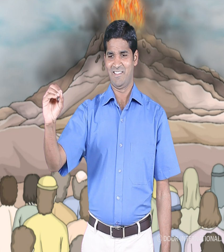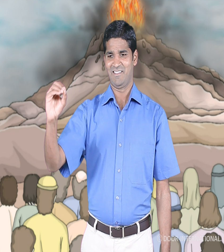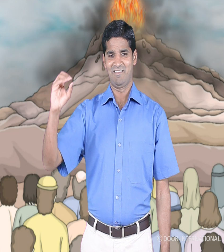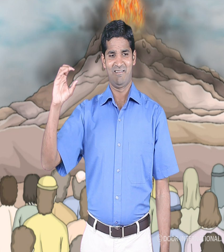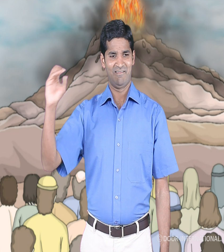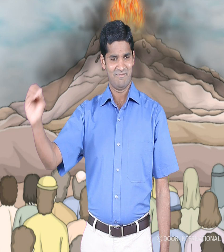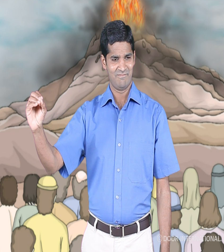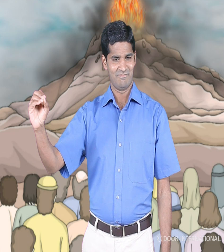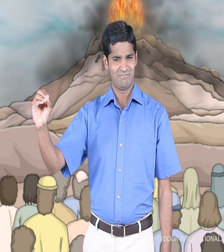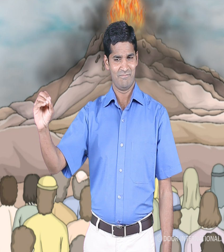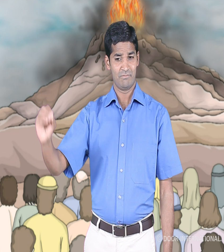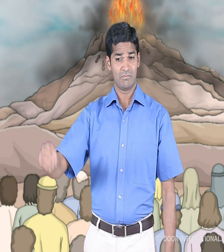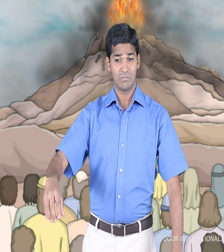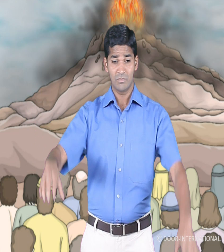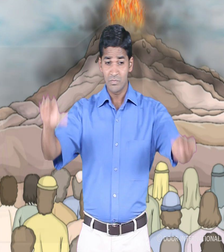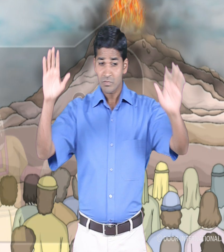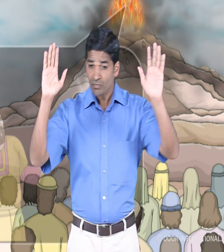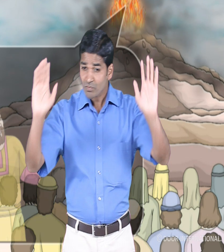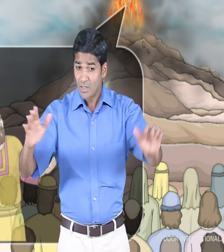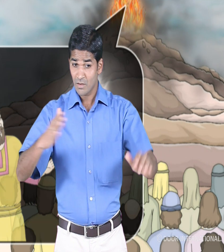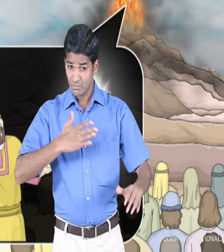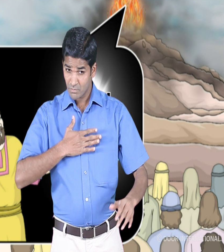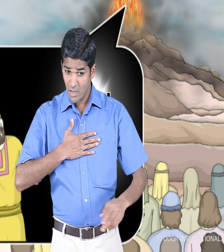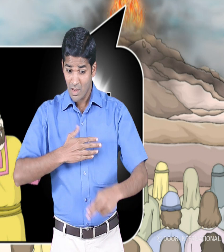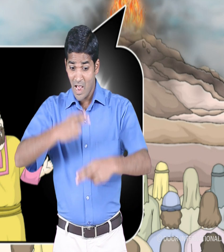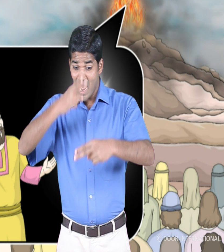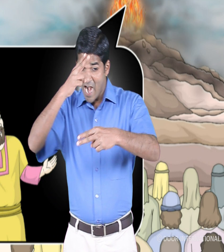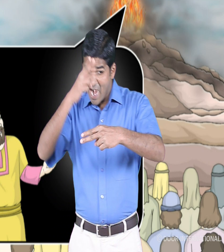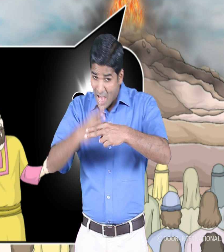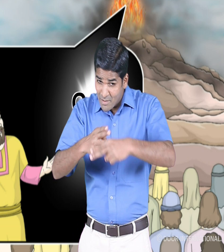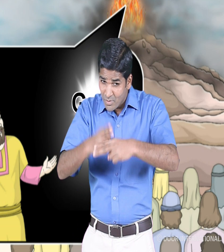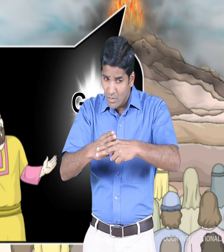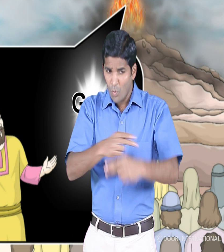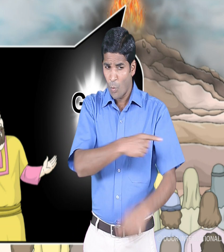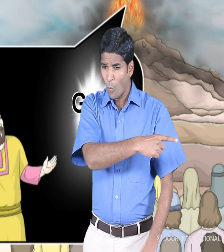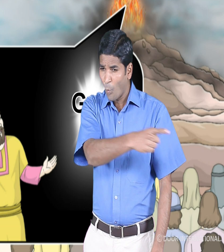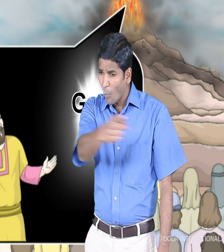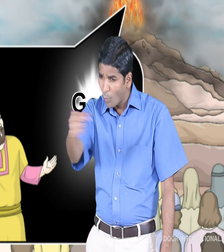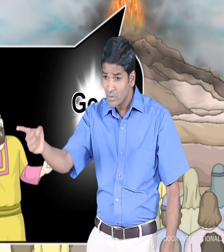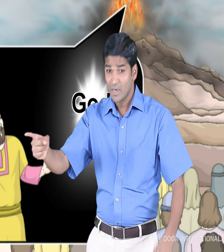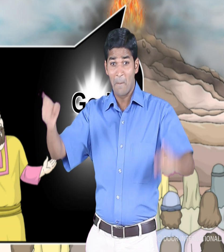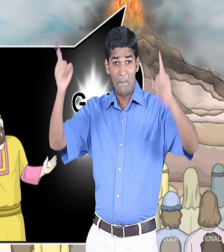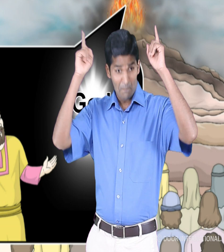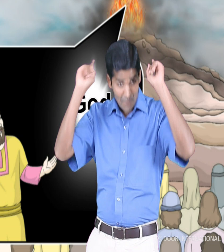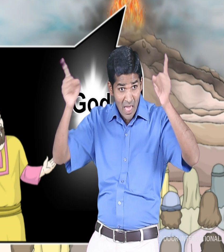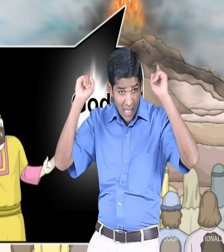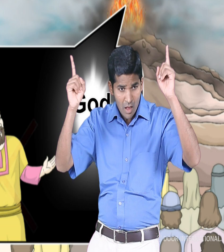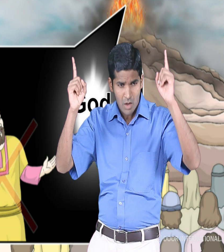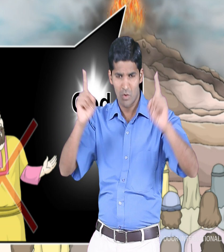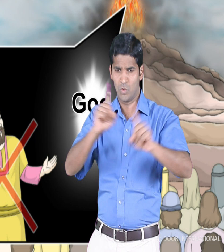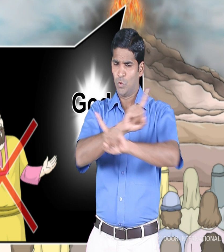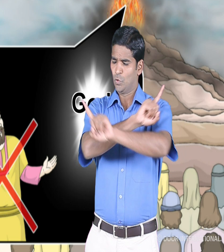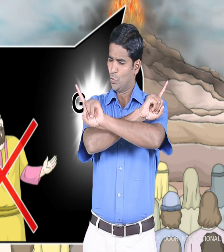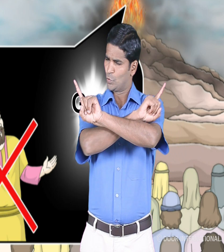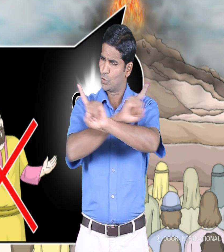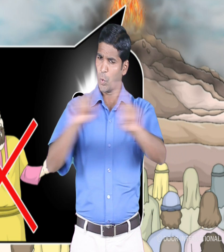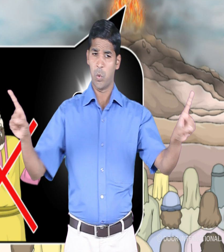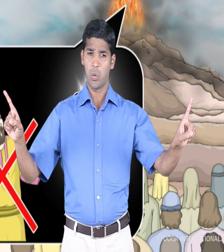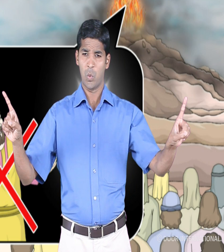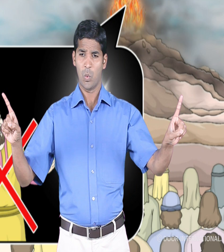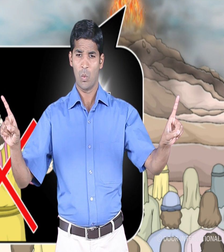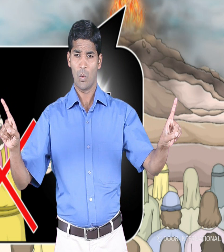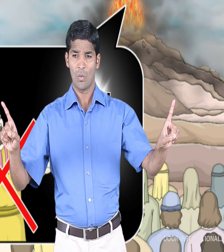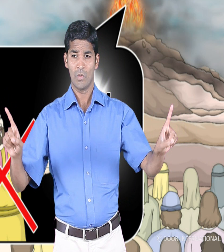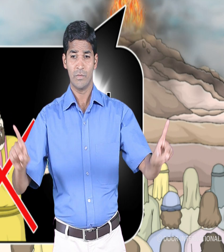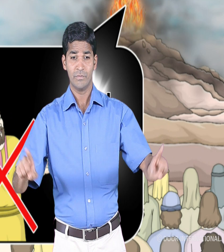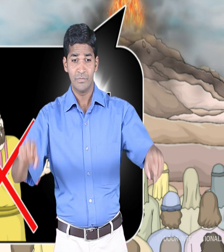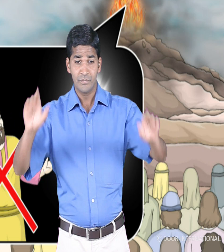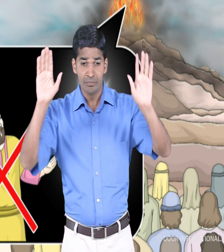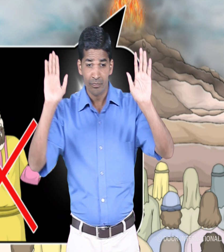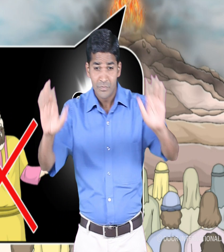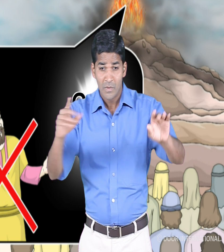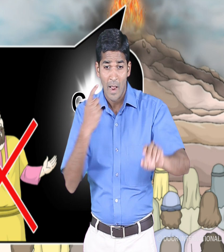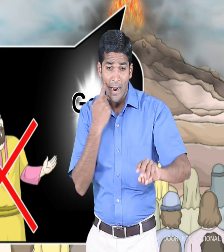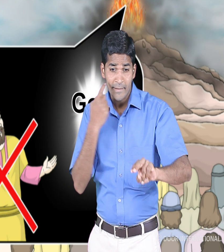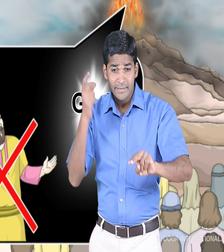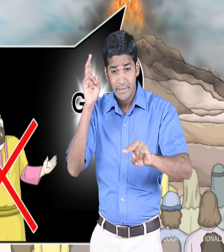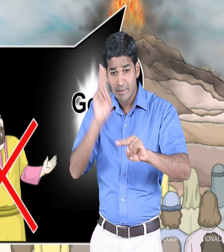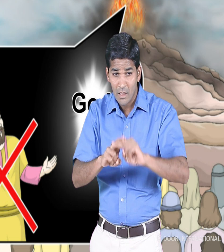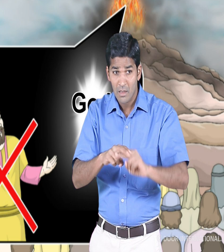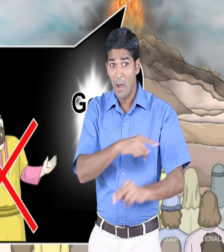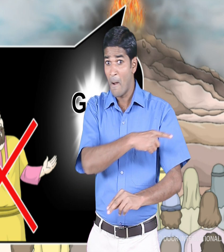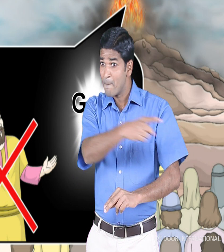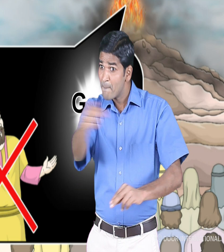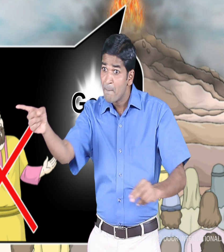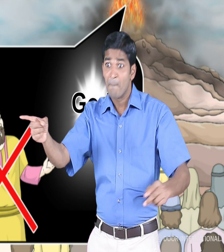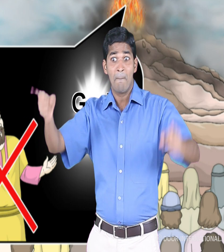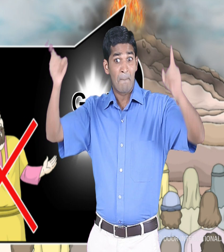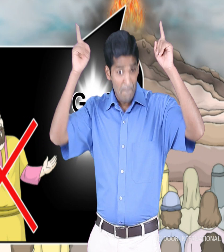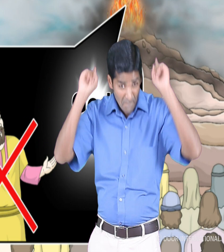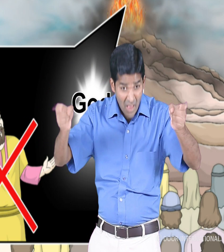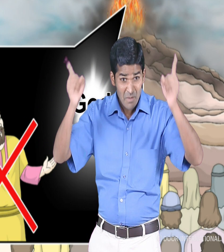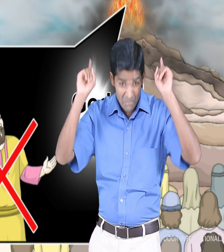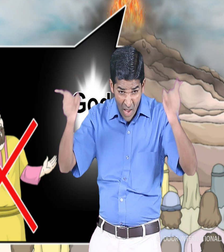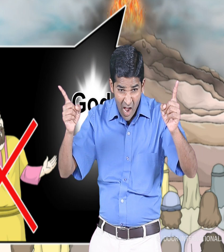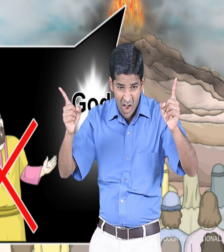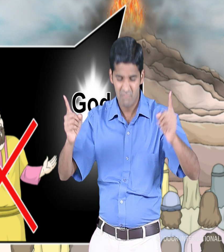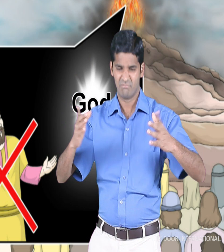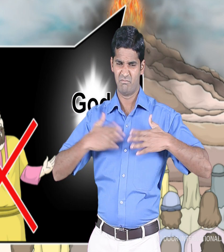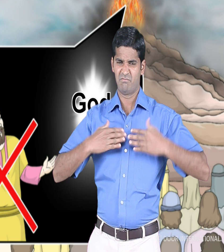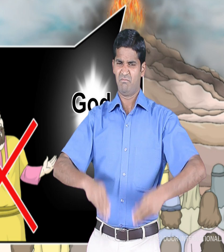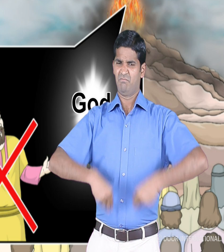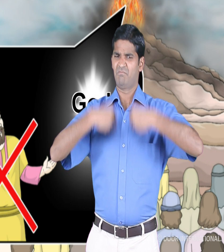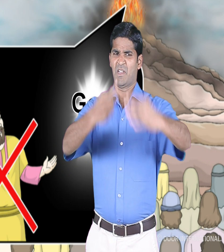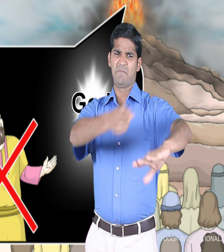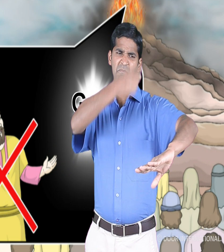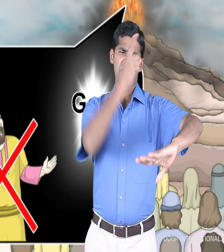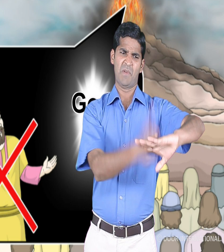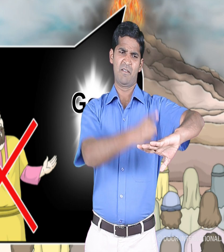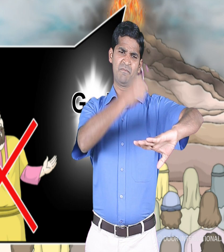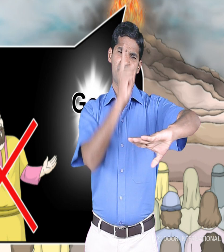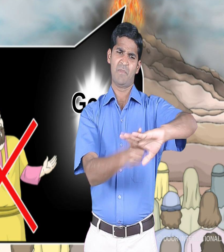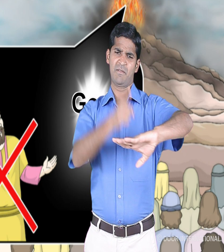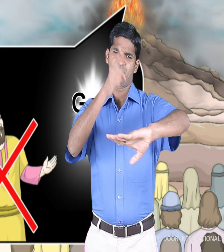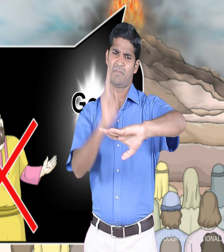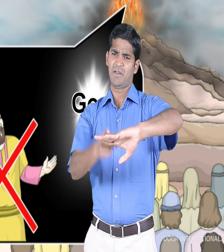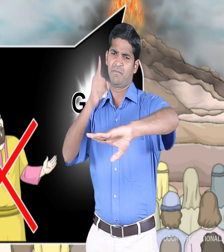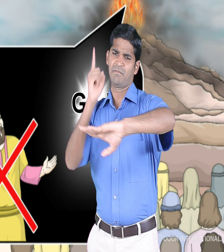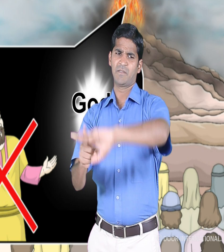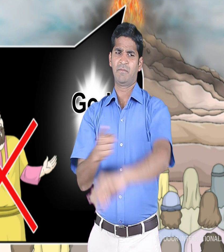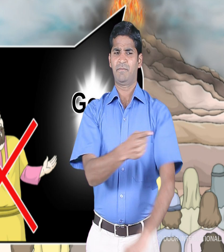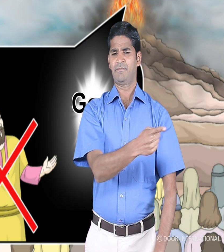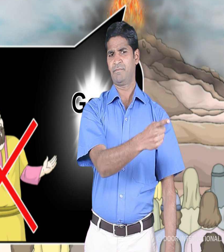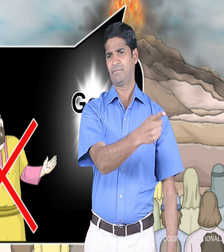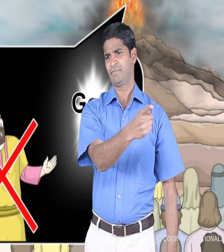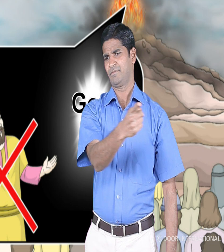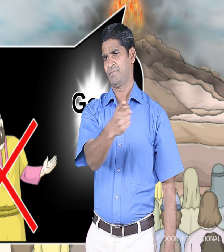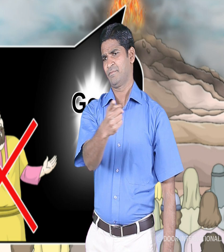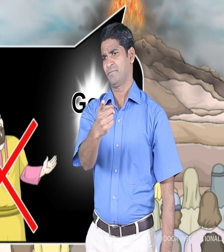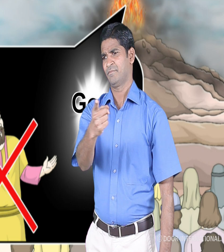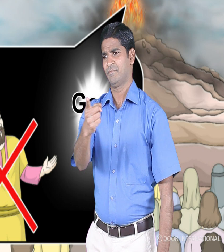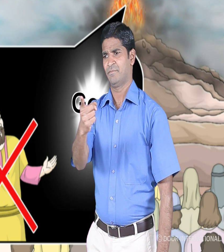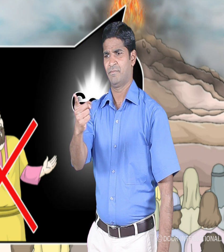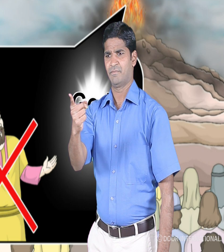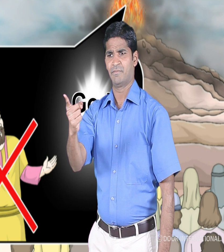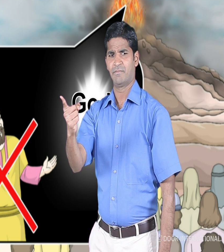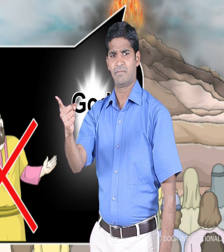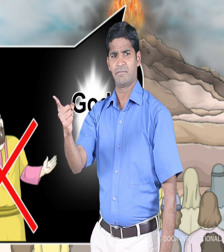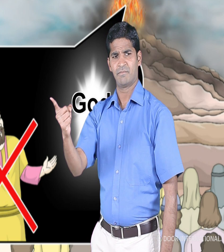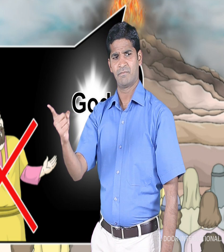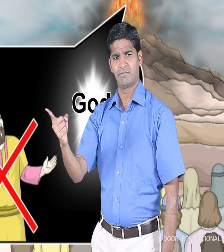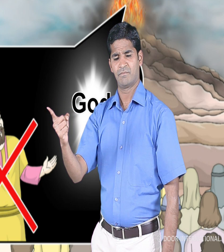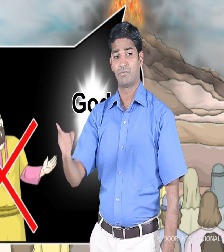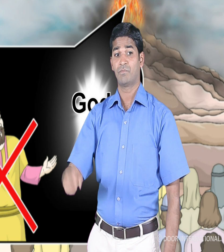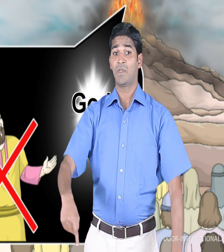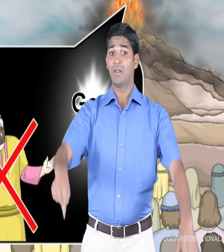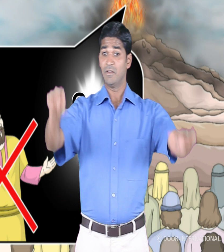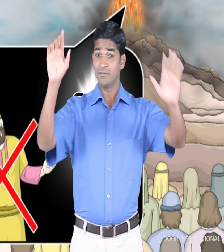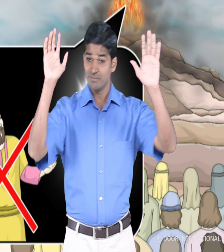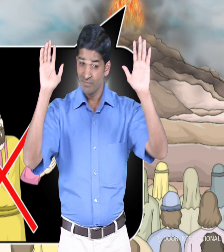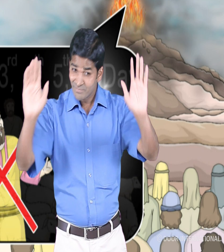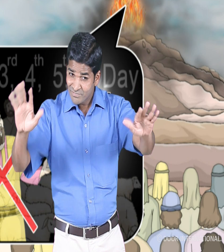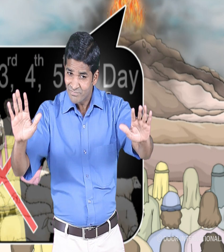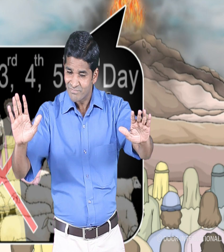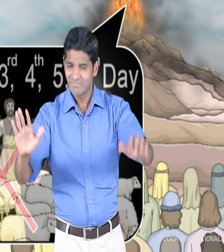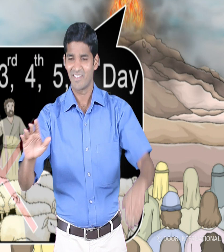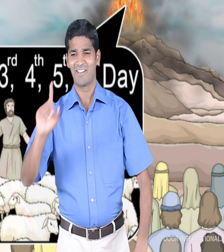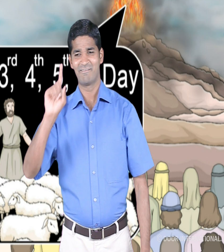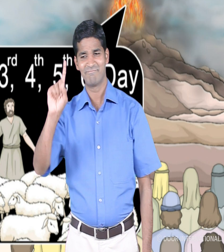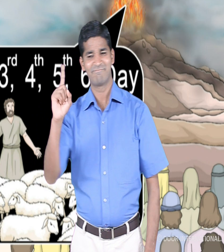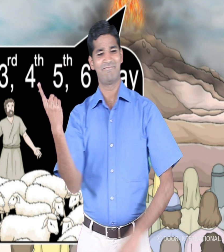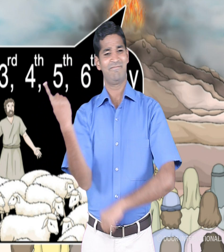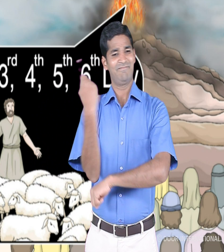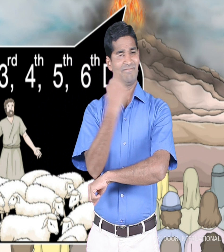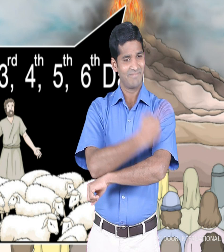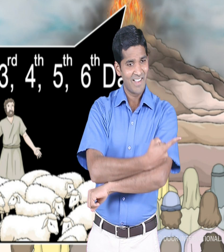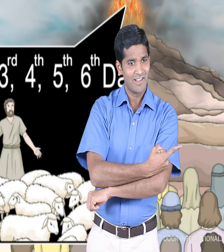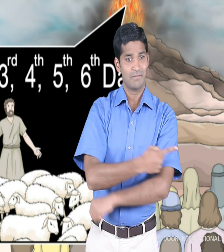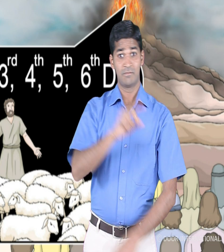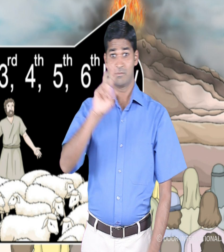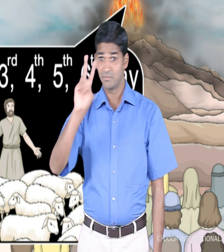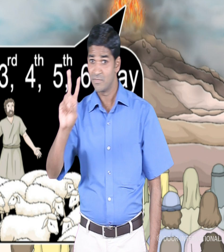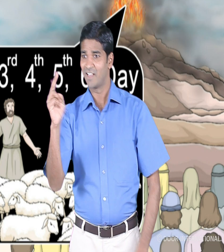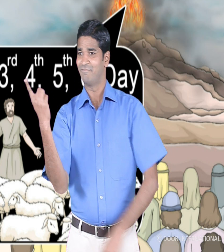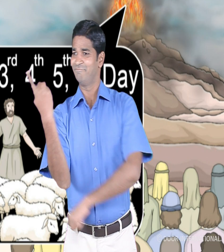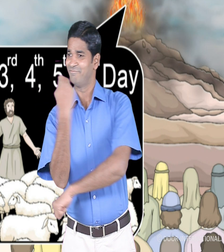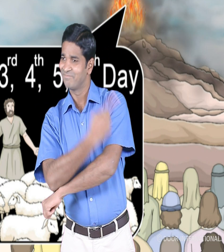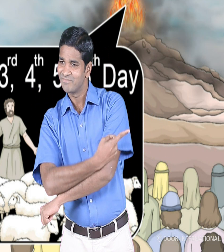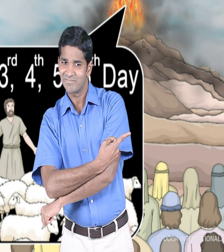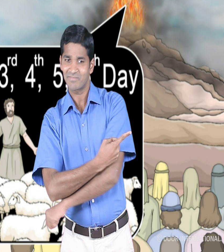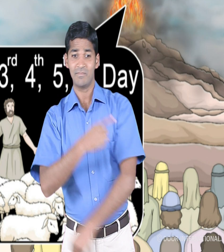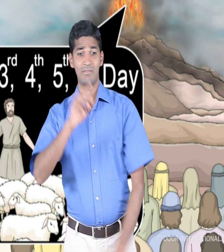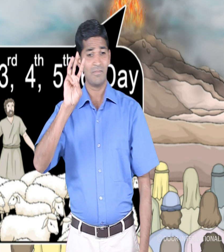You shall not take the name of the LORD your God in vain, for the LORD will not leave anyone unpunished who takes His name in vain.